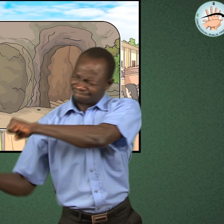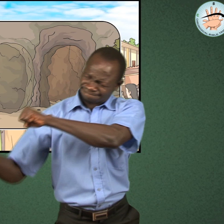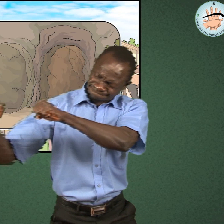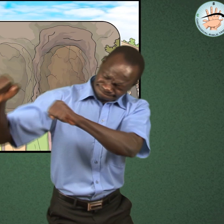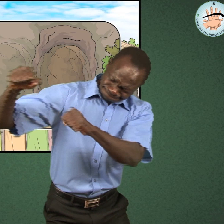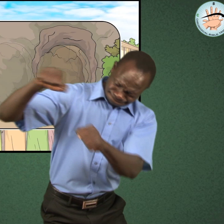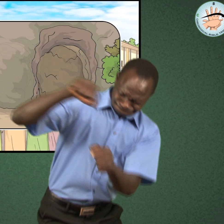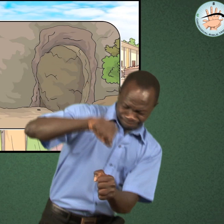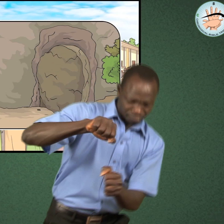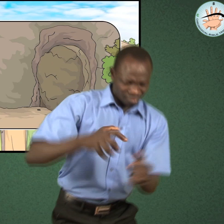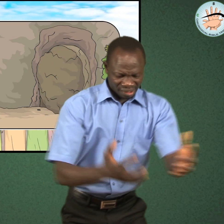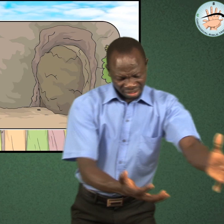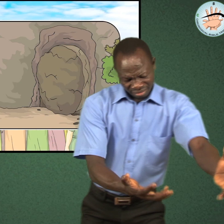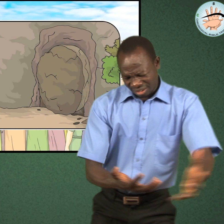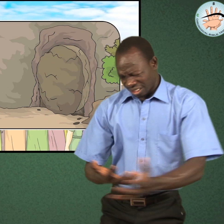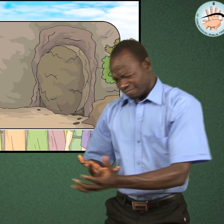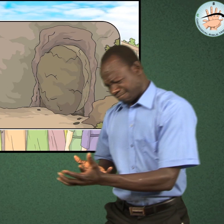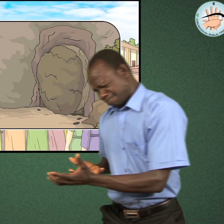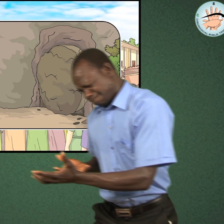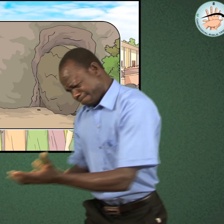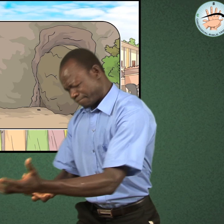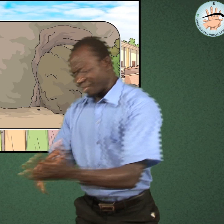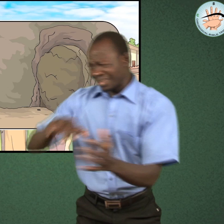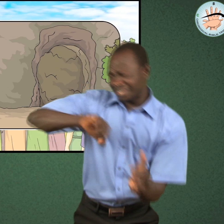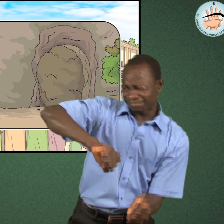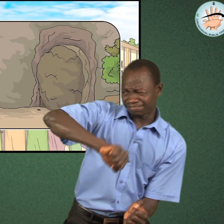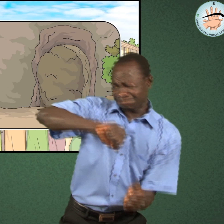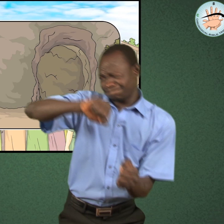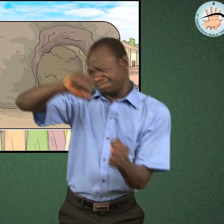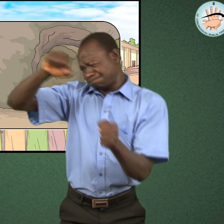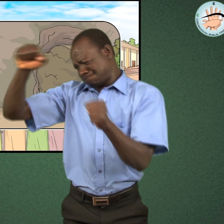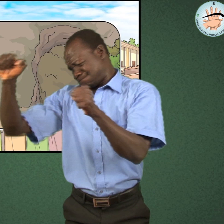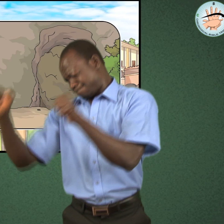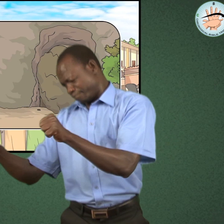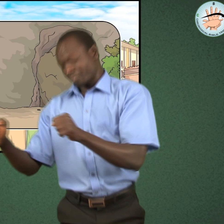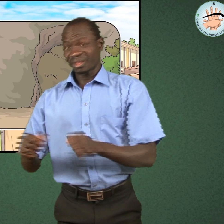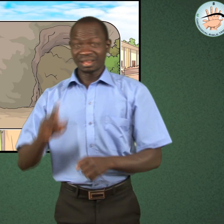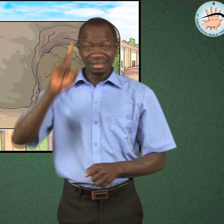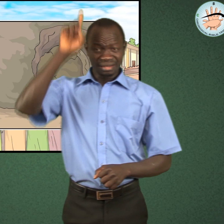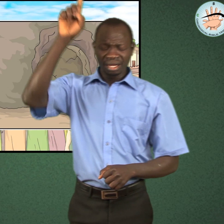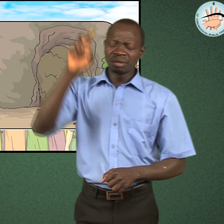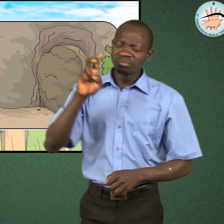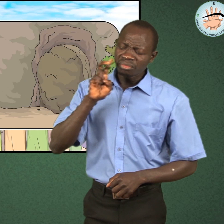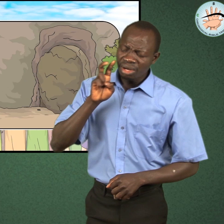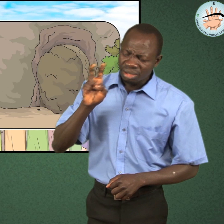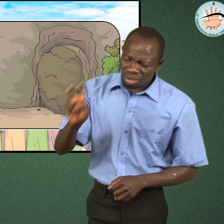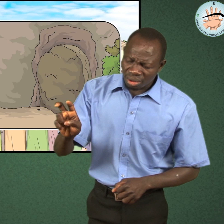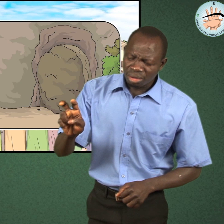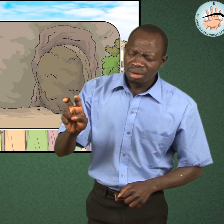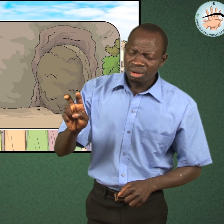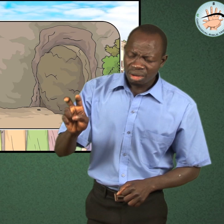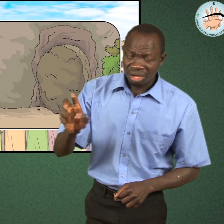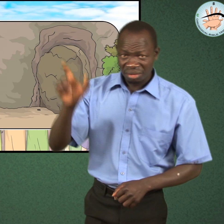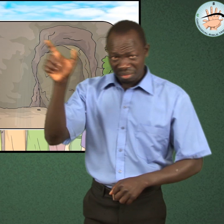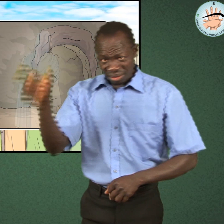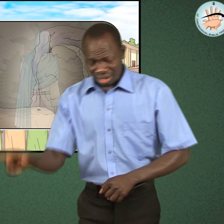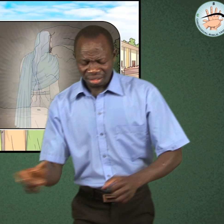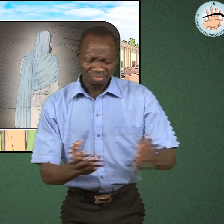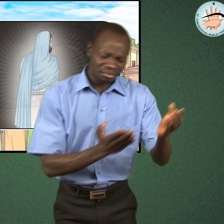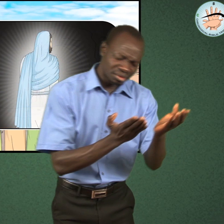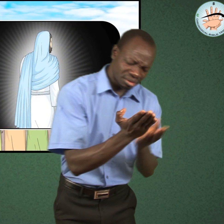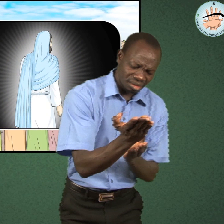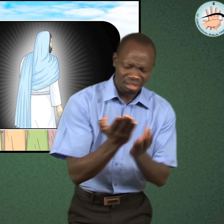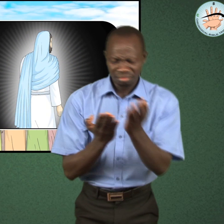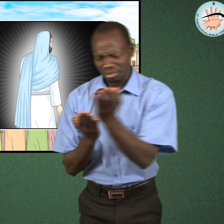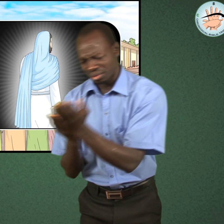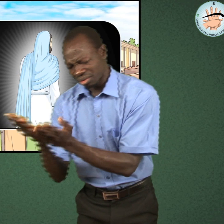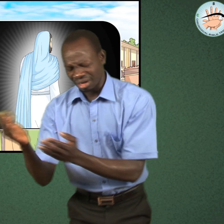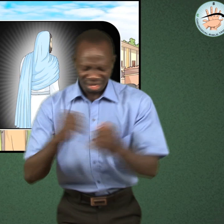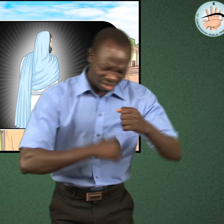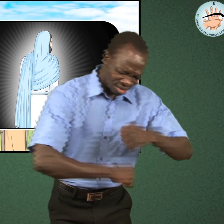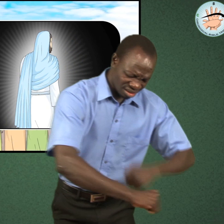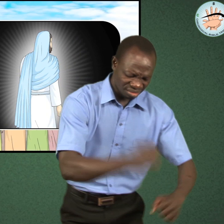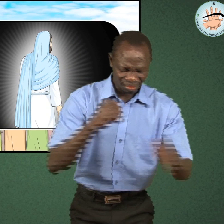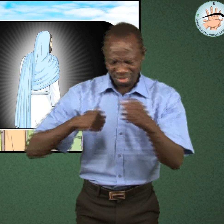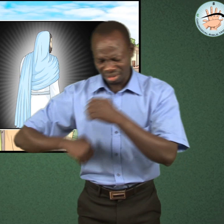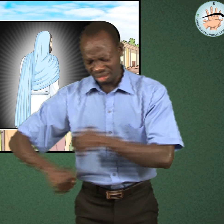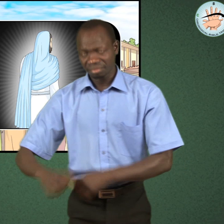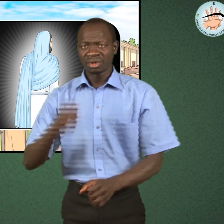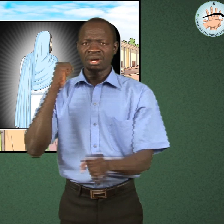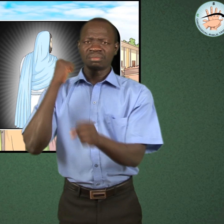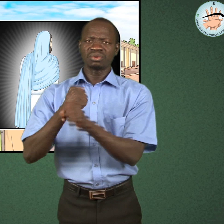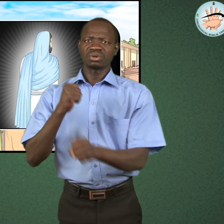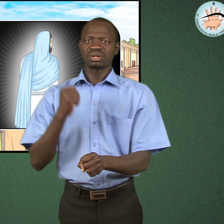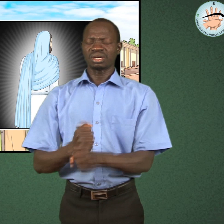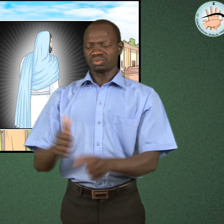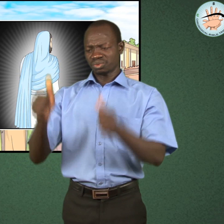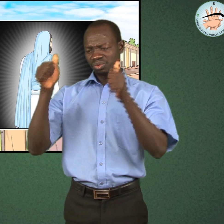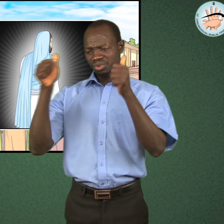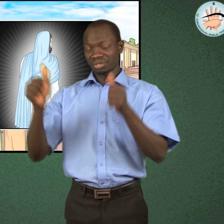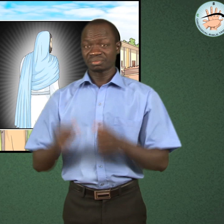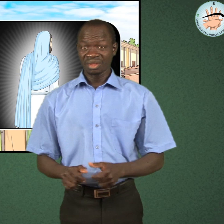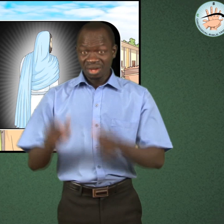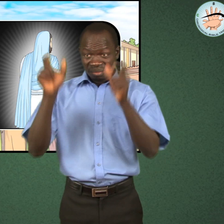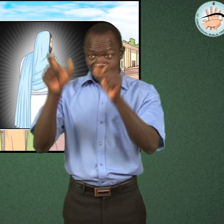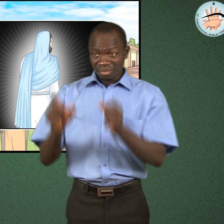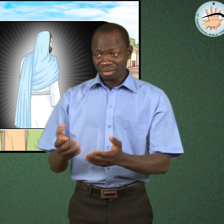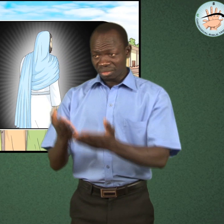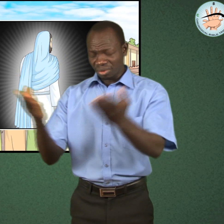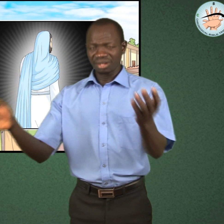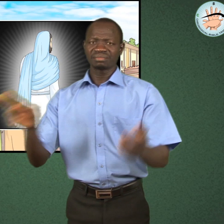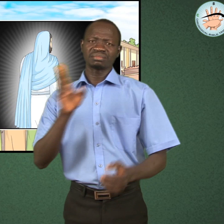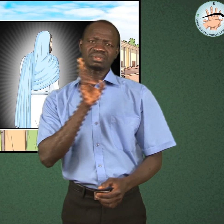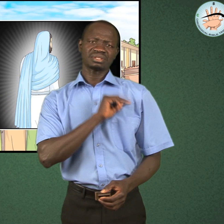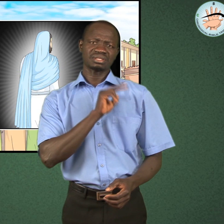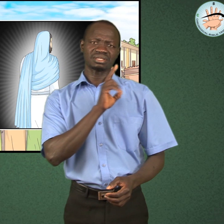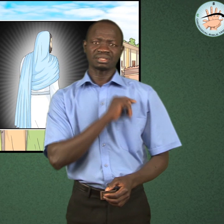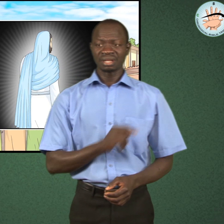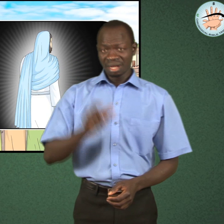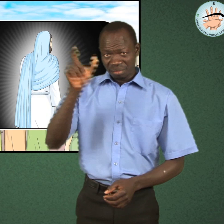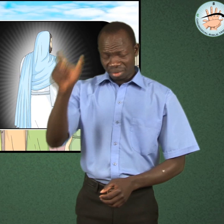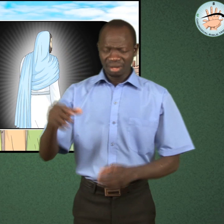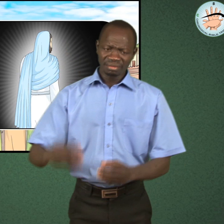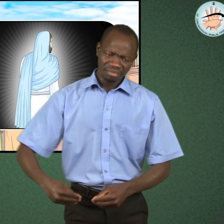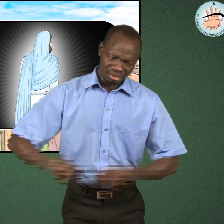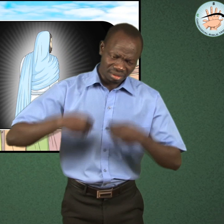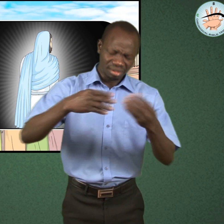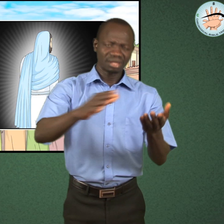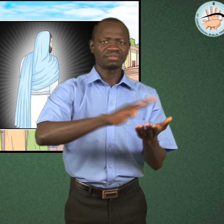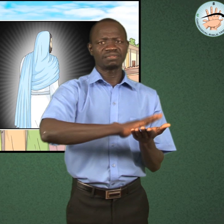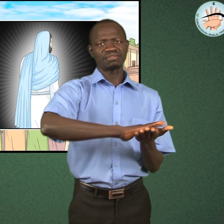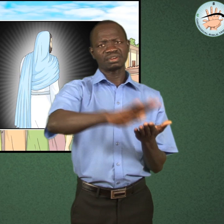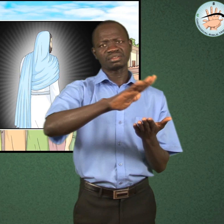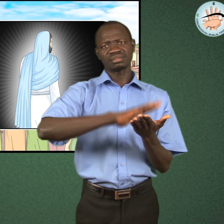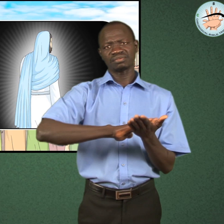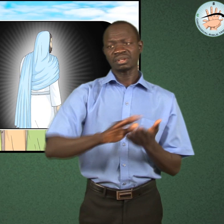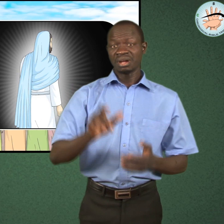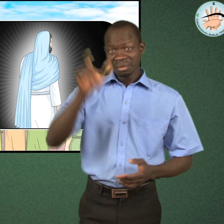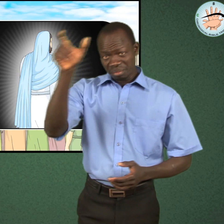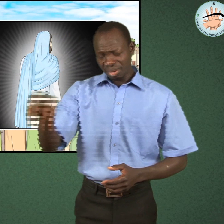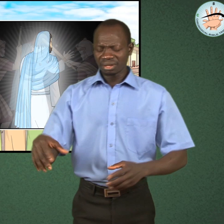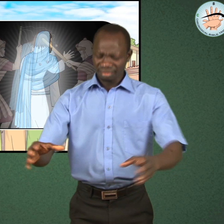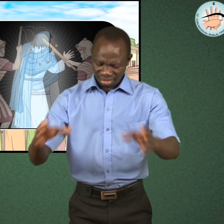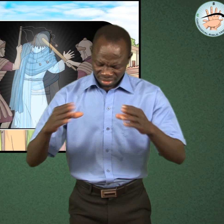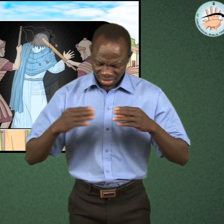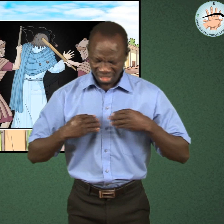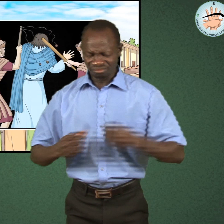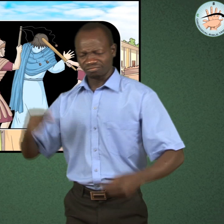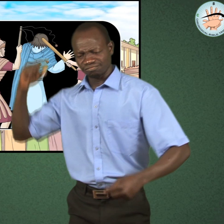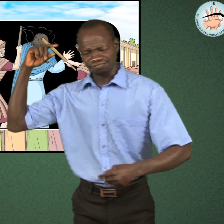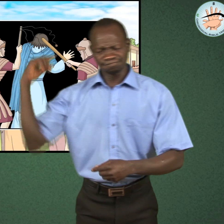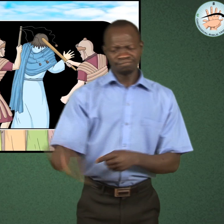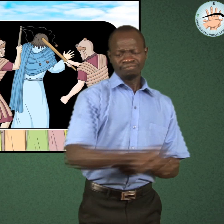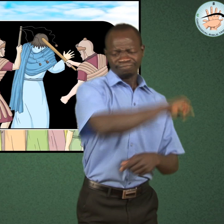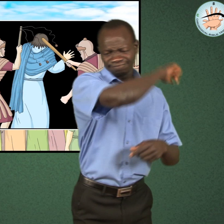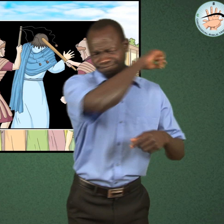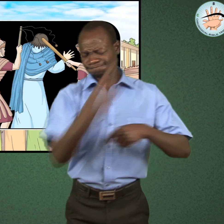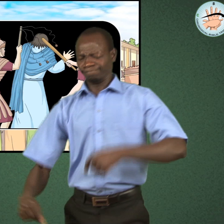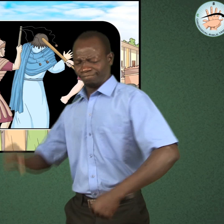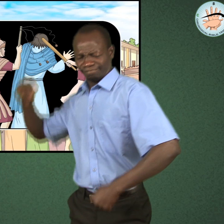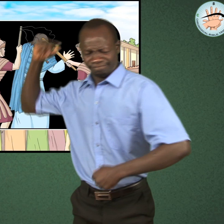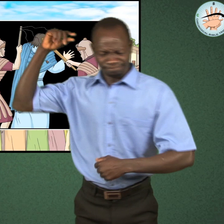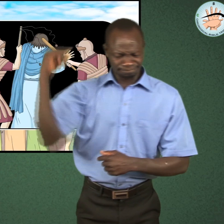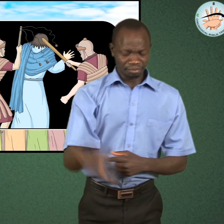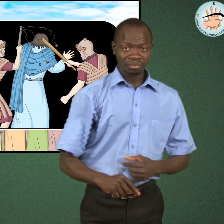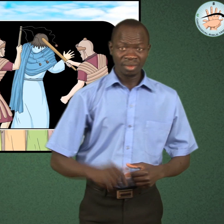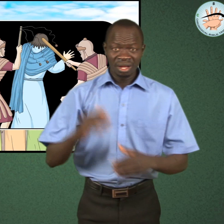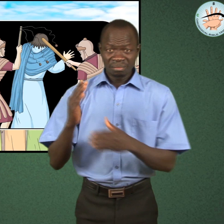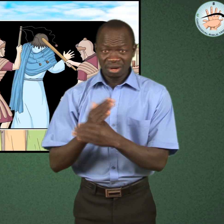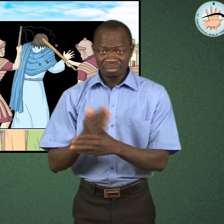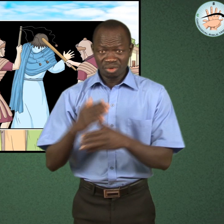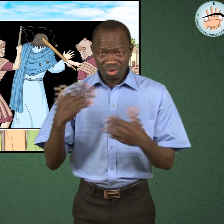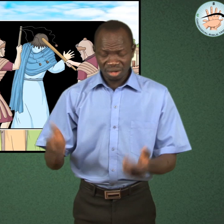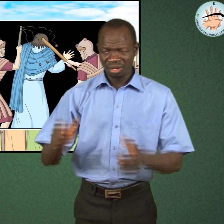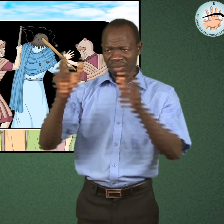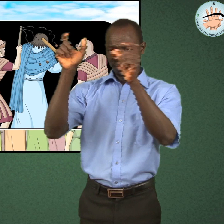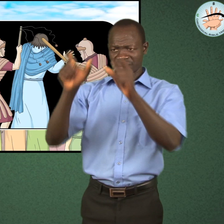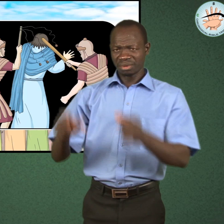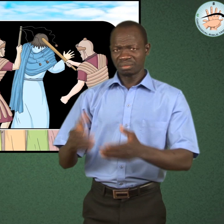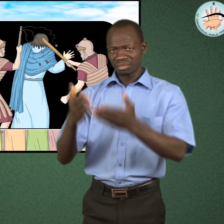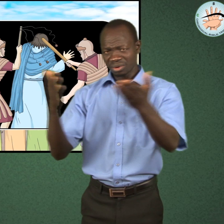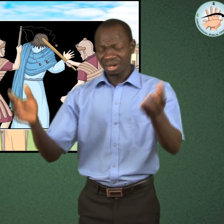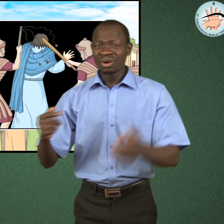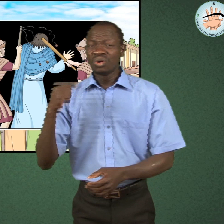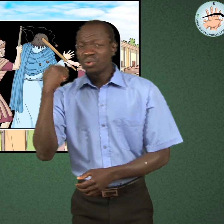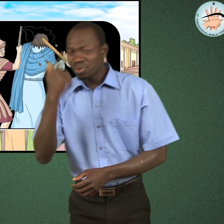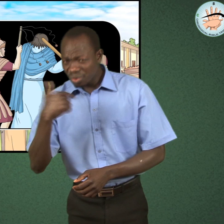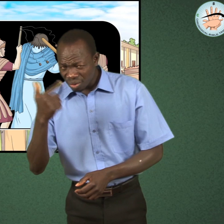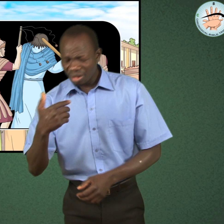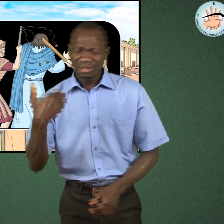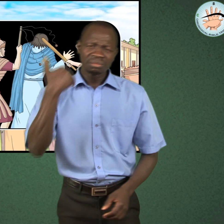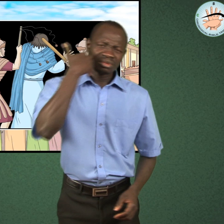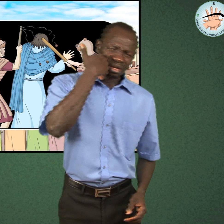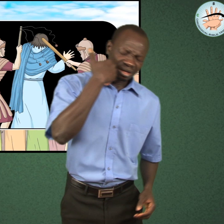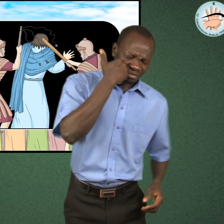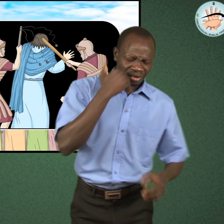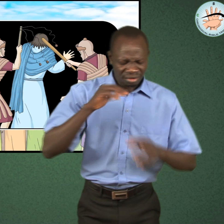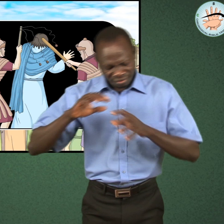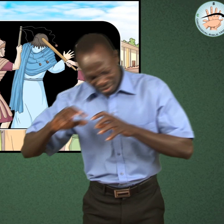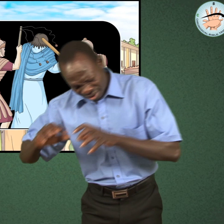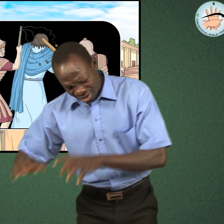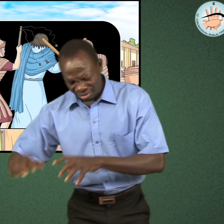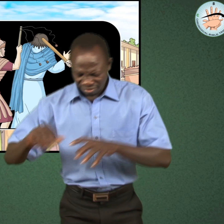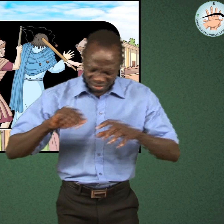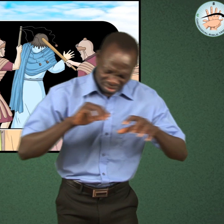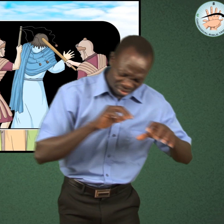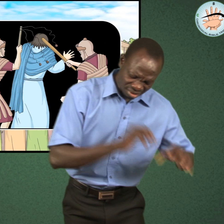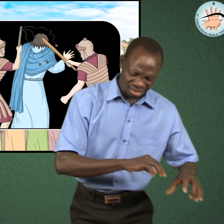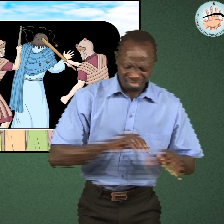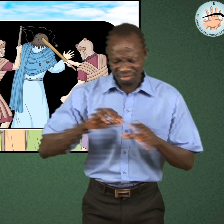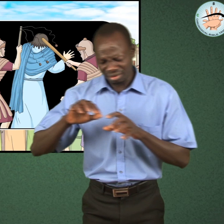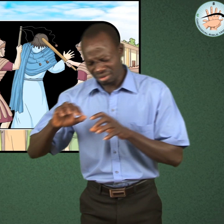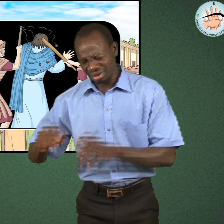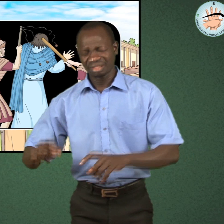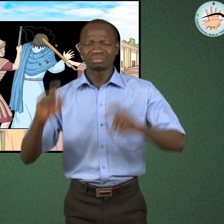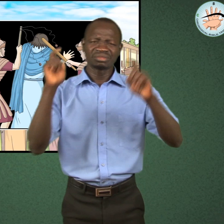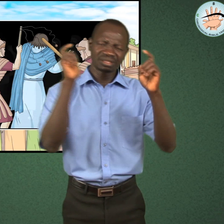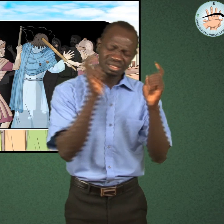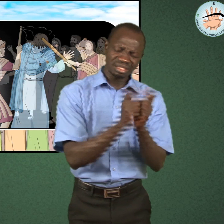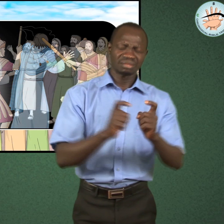and when His soul is made a guilt offering, He will see His offspring, He will prolong His days, and the good pleasure of the LORD will prosper in His hand. After the anguish of His soul, He will see the light of life and be satisfied. By His knowledge My righteous Servant will justify many, and He will bear their iniquities.